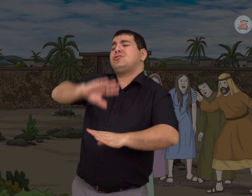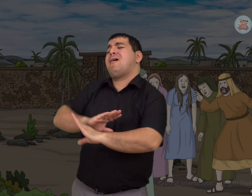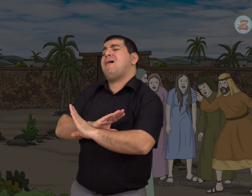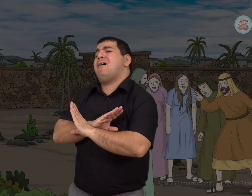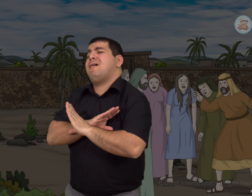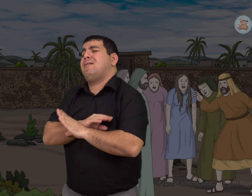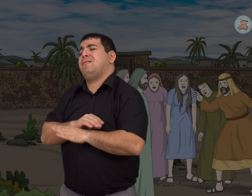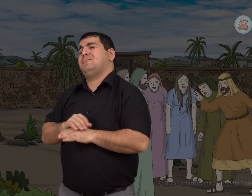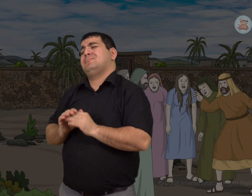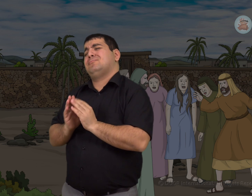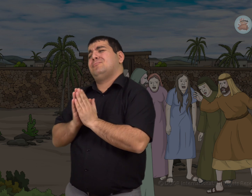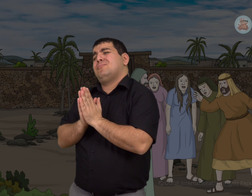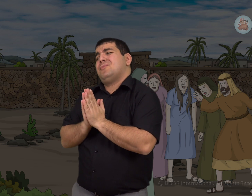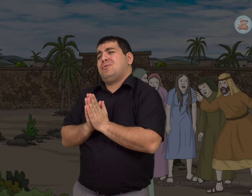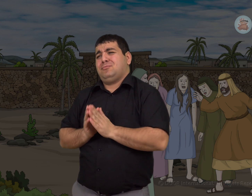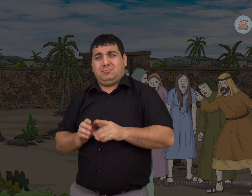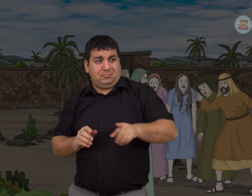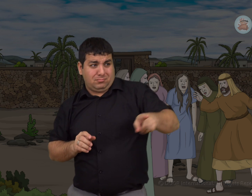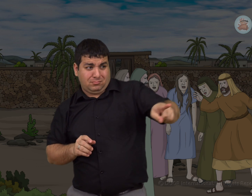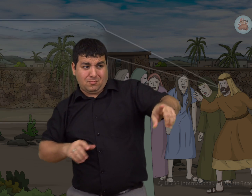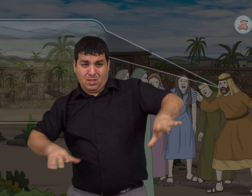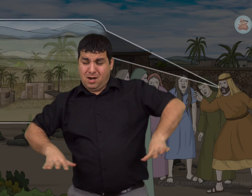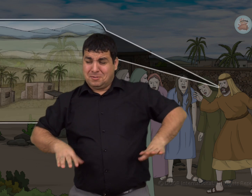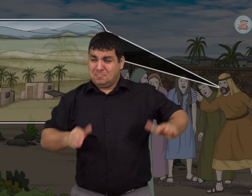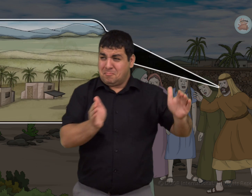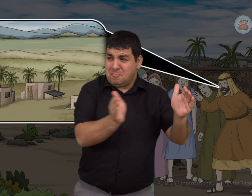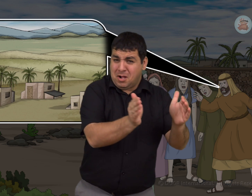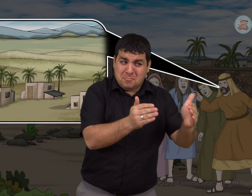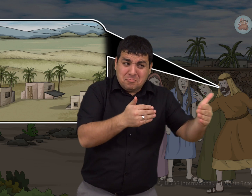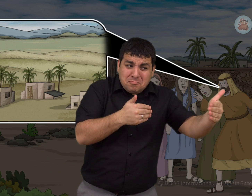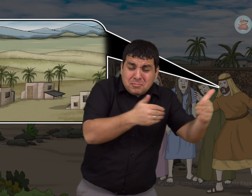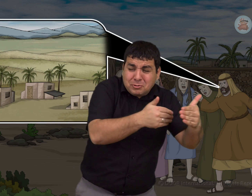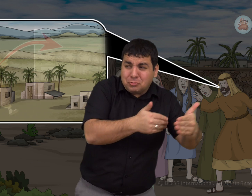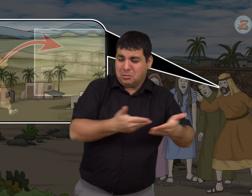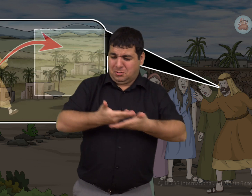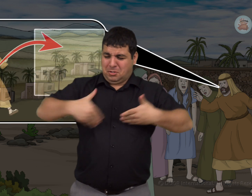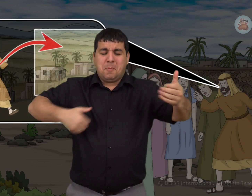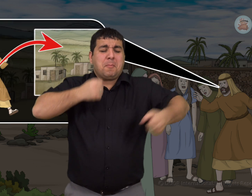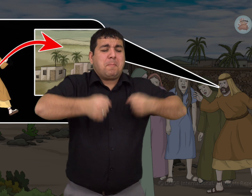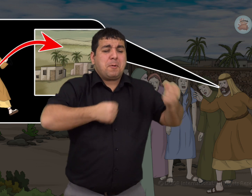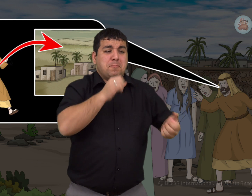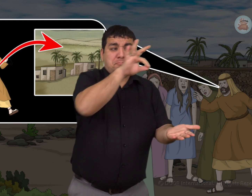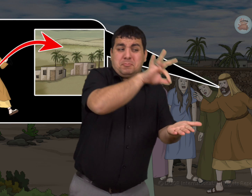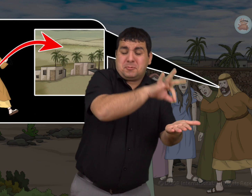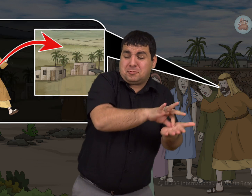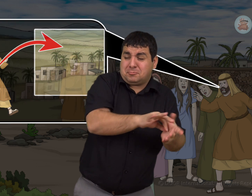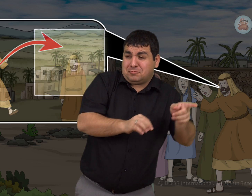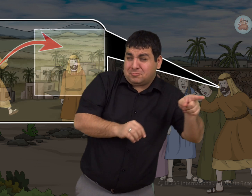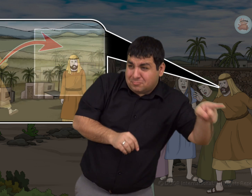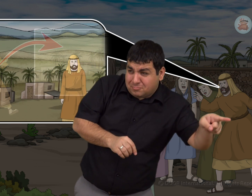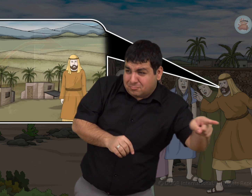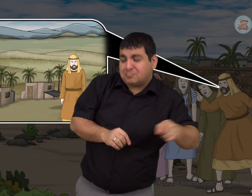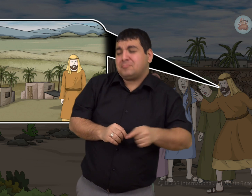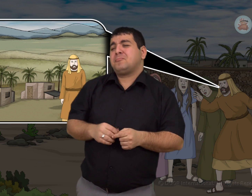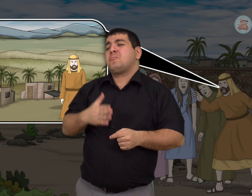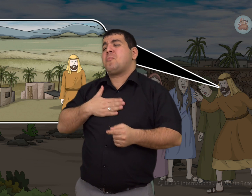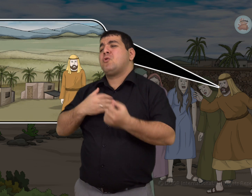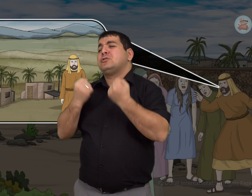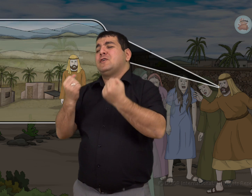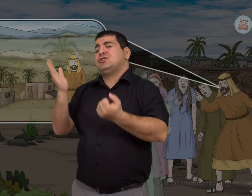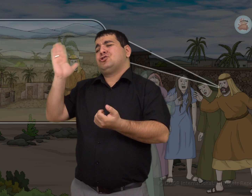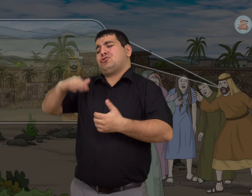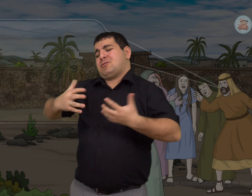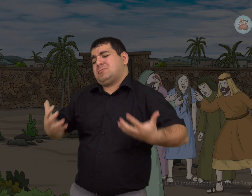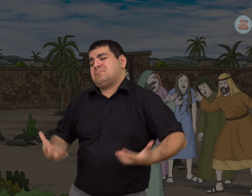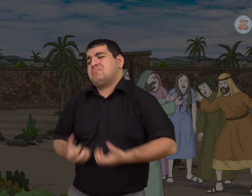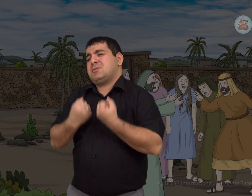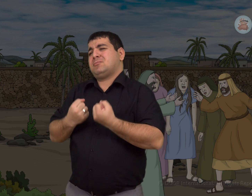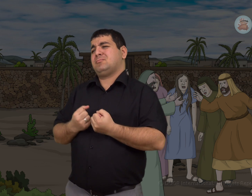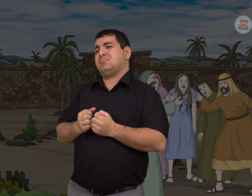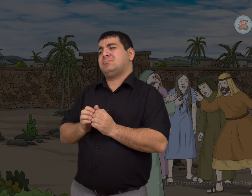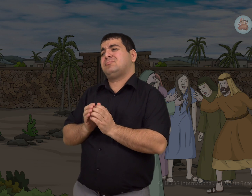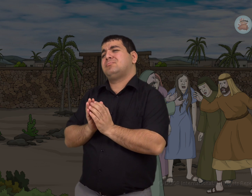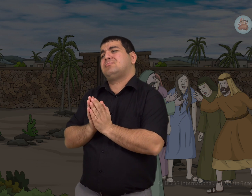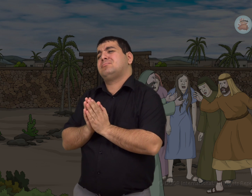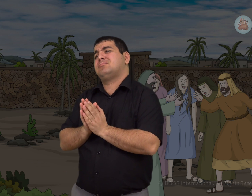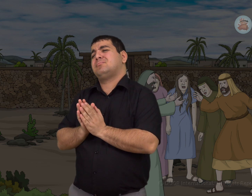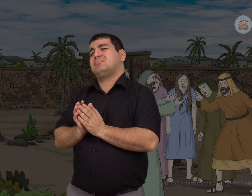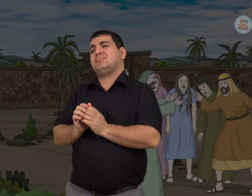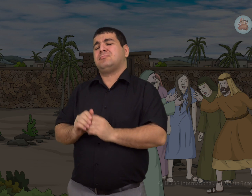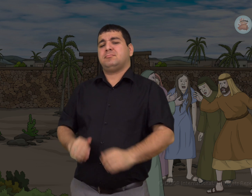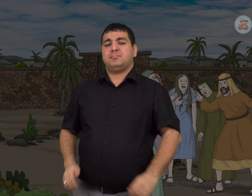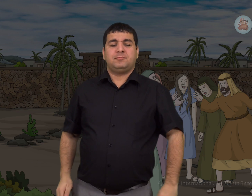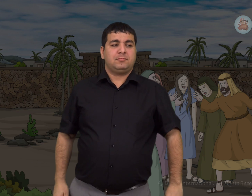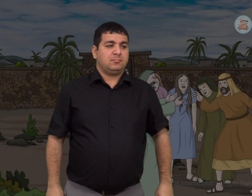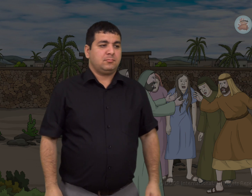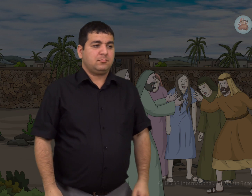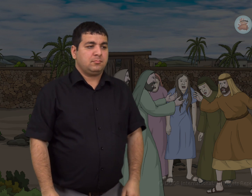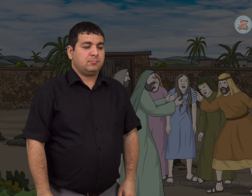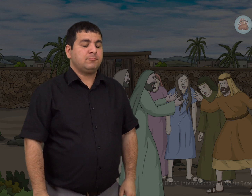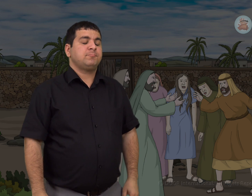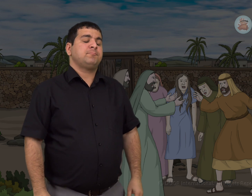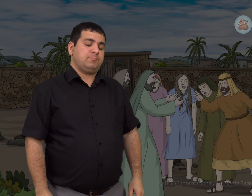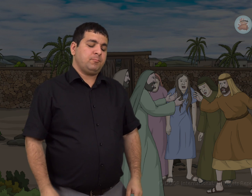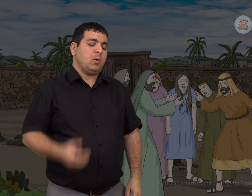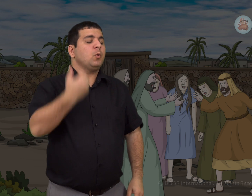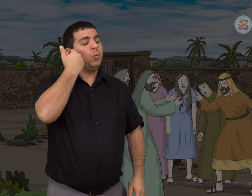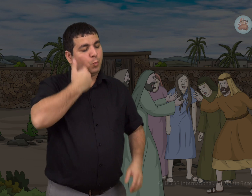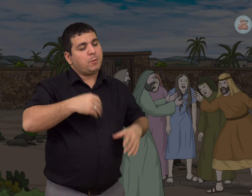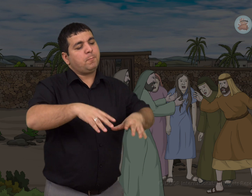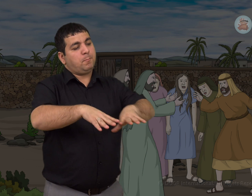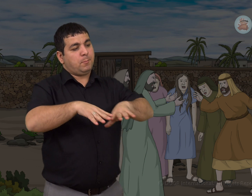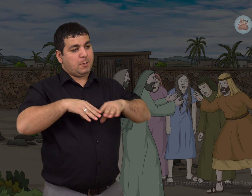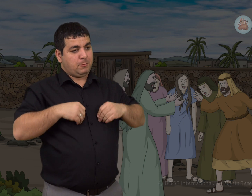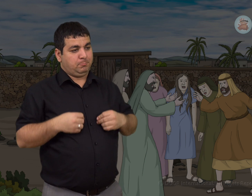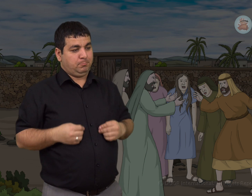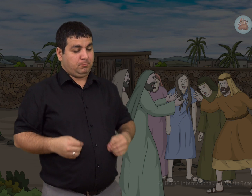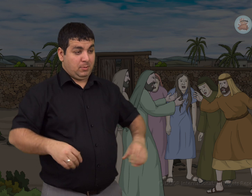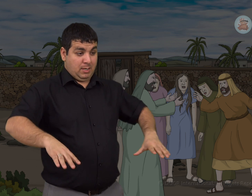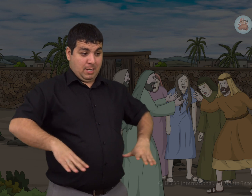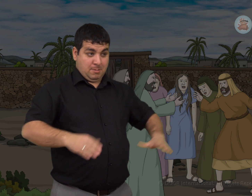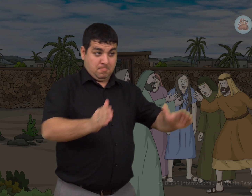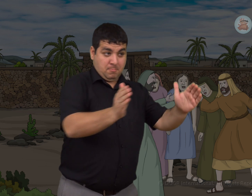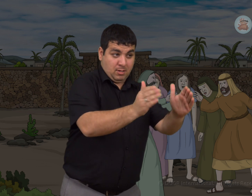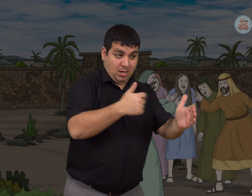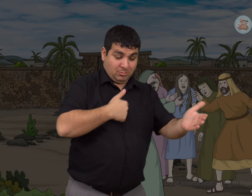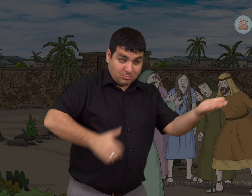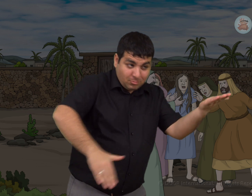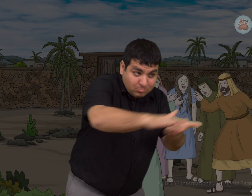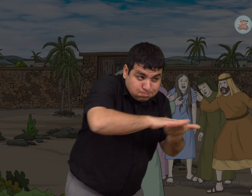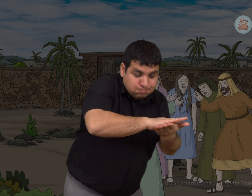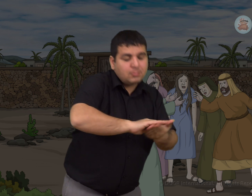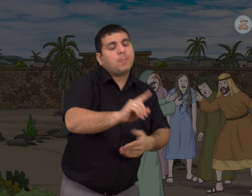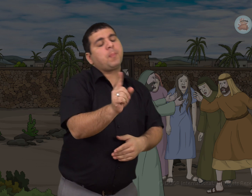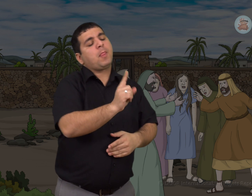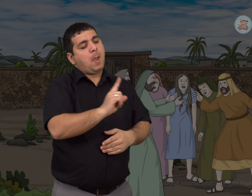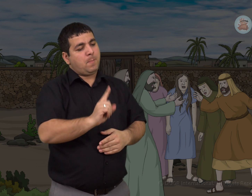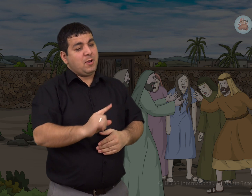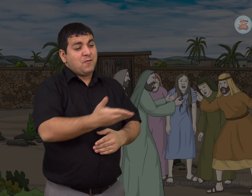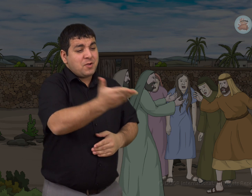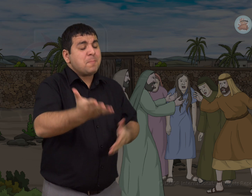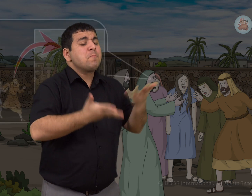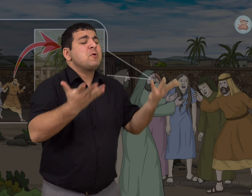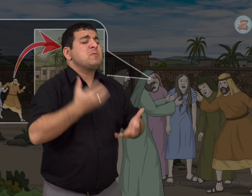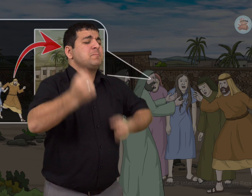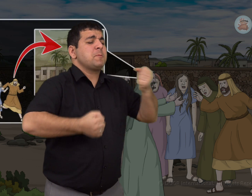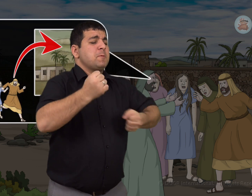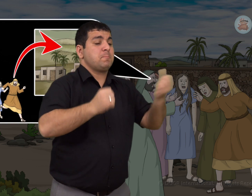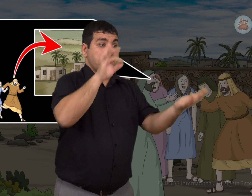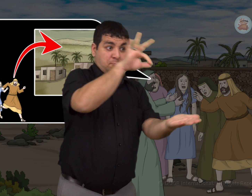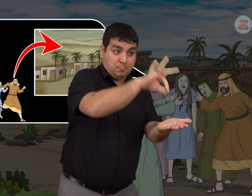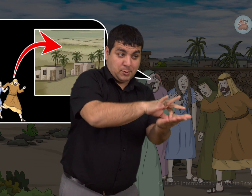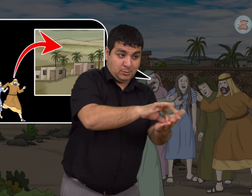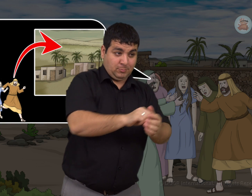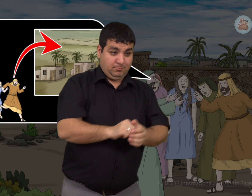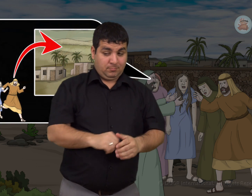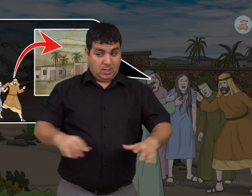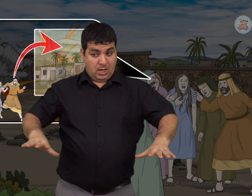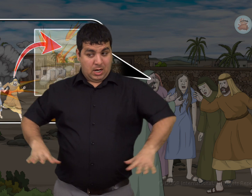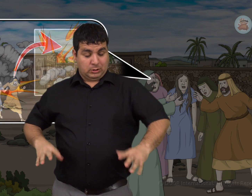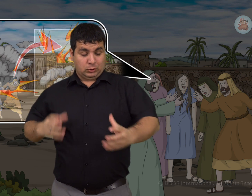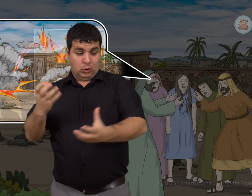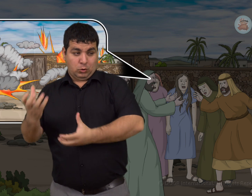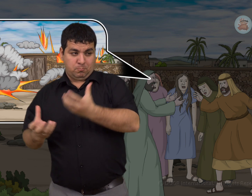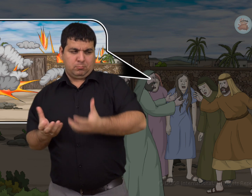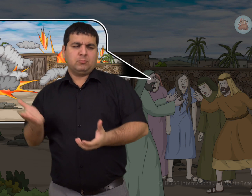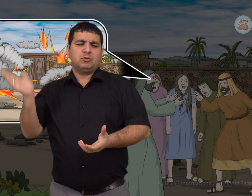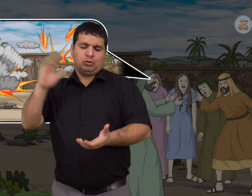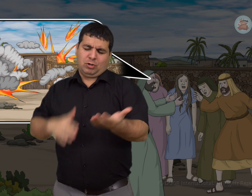Look, there is a town nearby where I can flee, and it is a small place. Please let me flee there—is it not a small place? Then my life will be saved.”